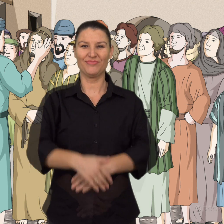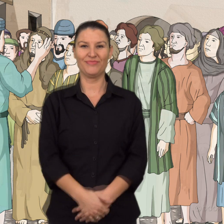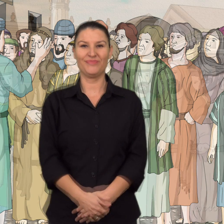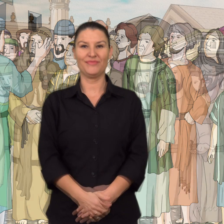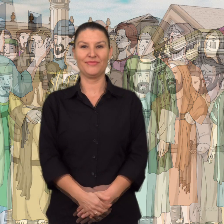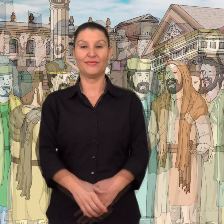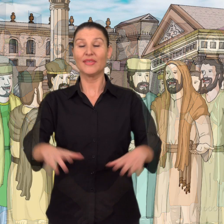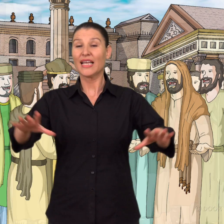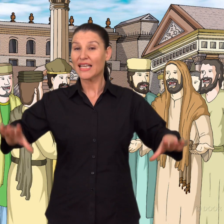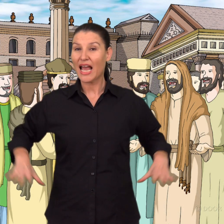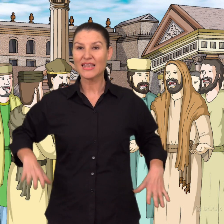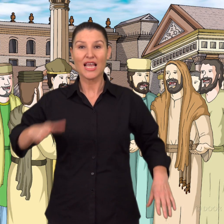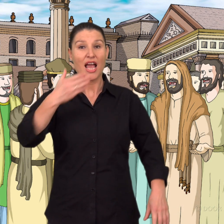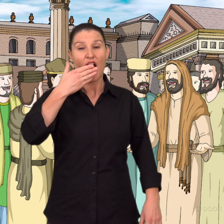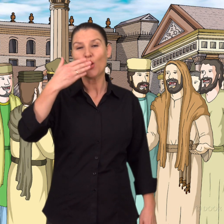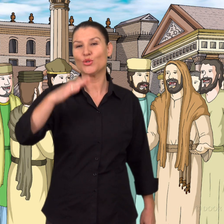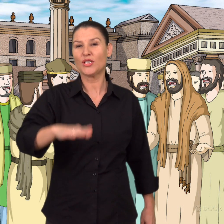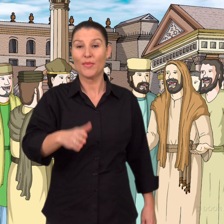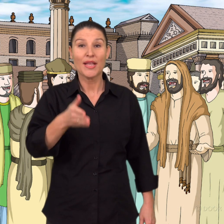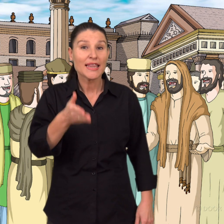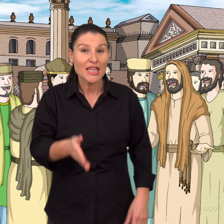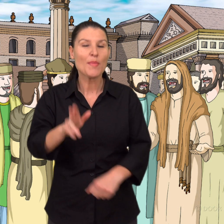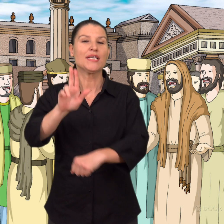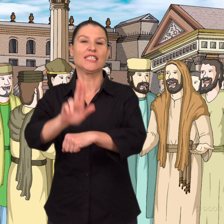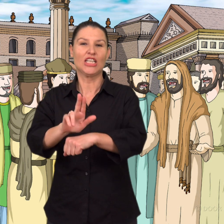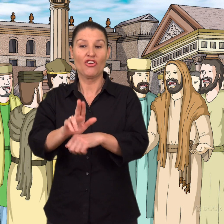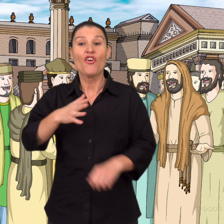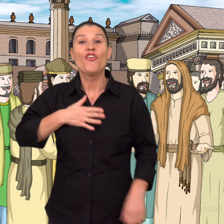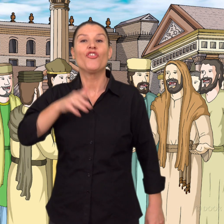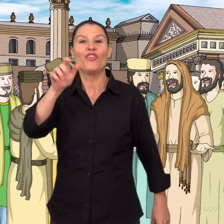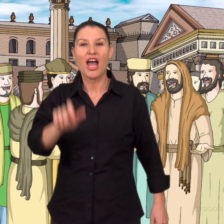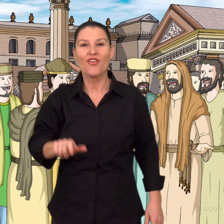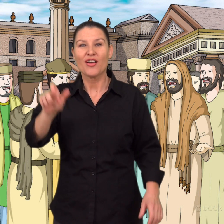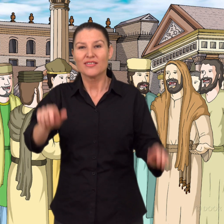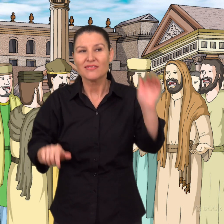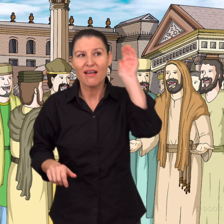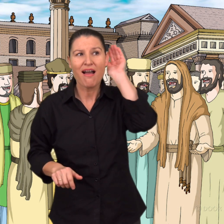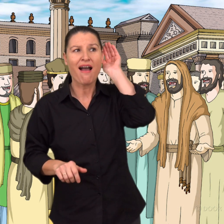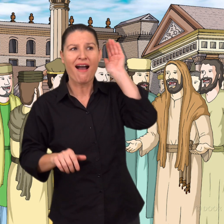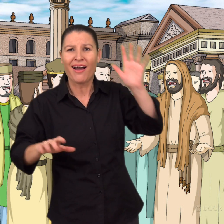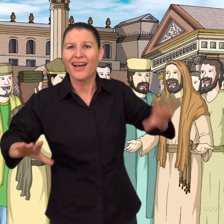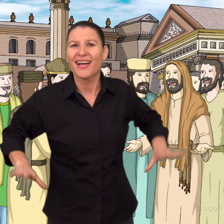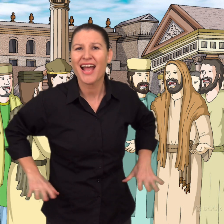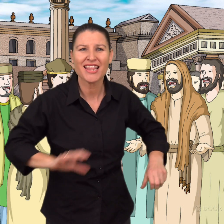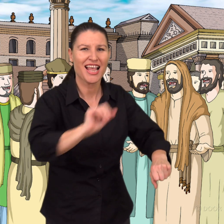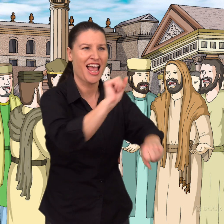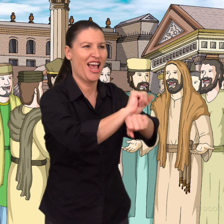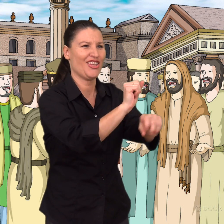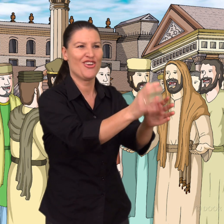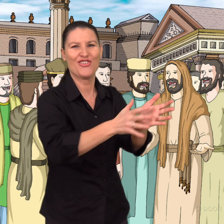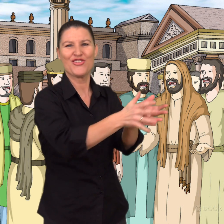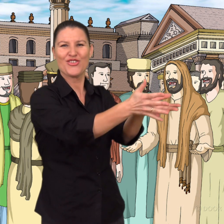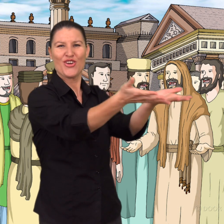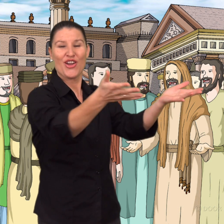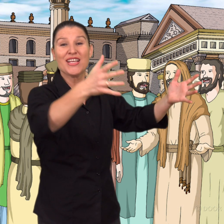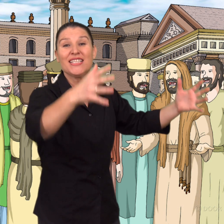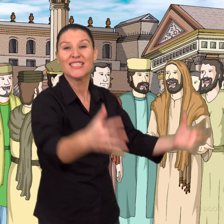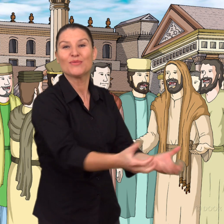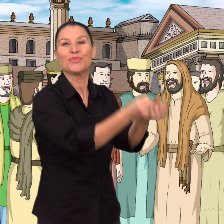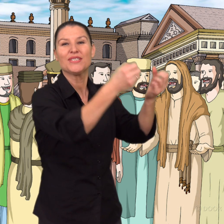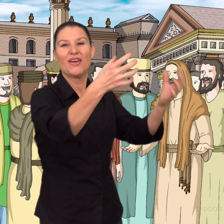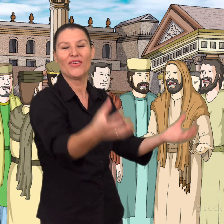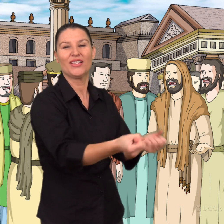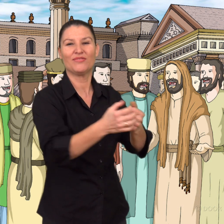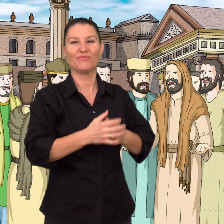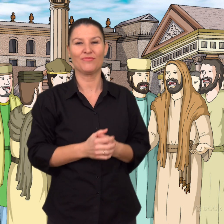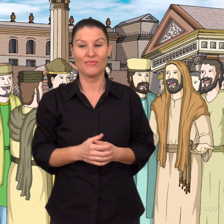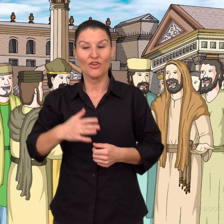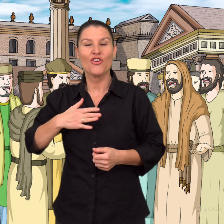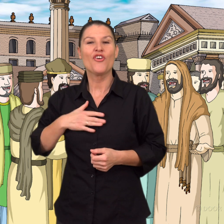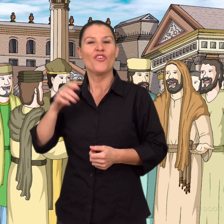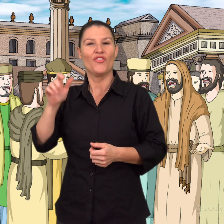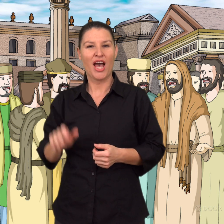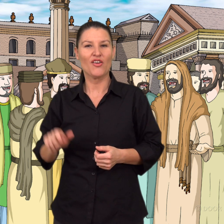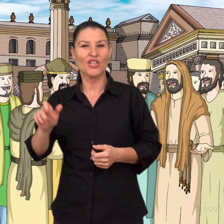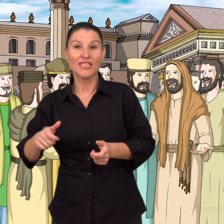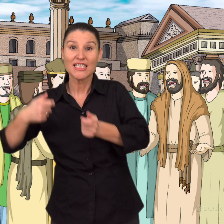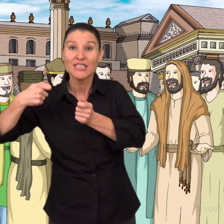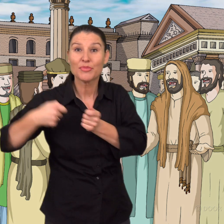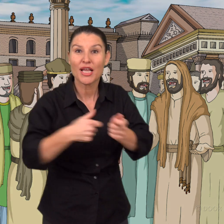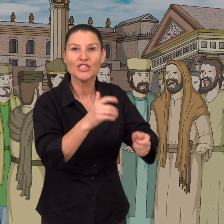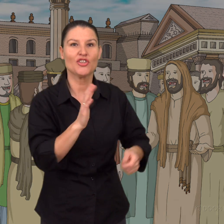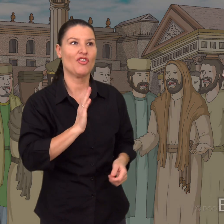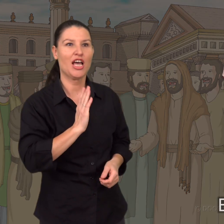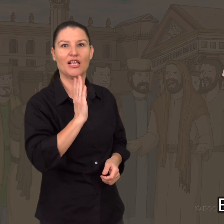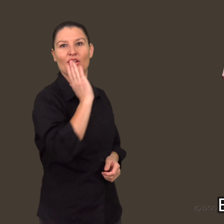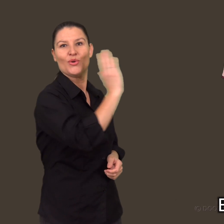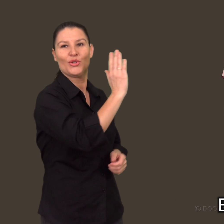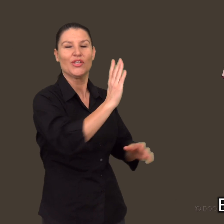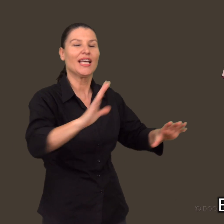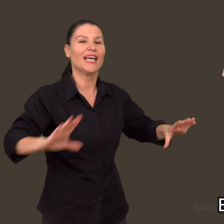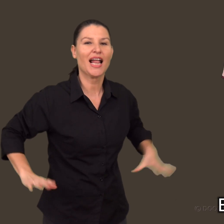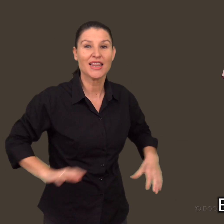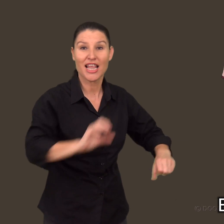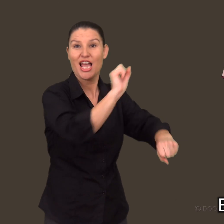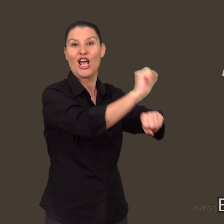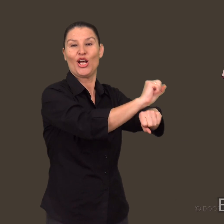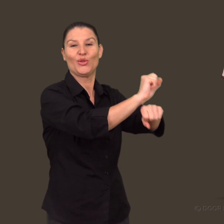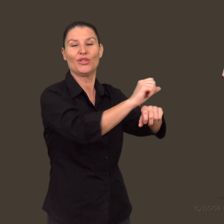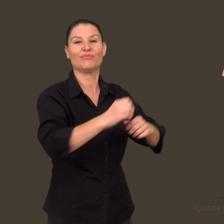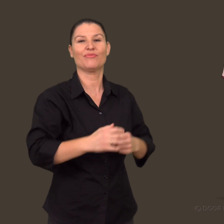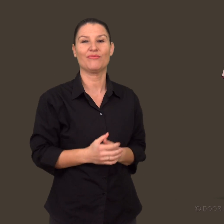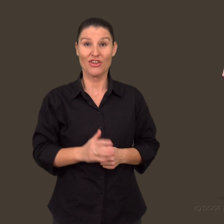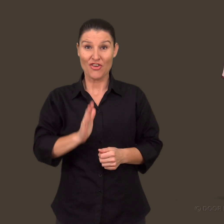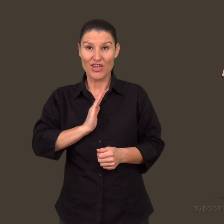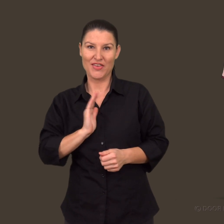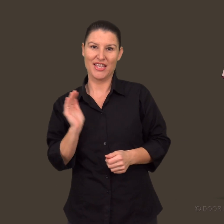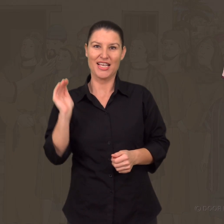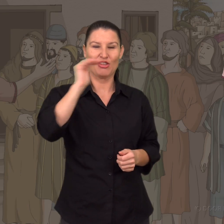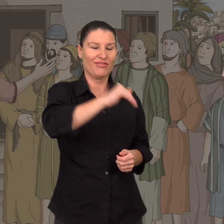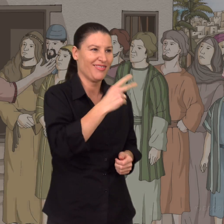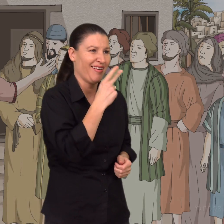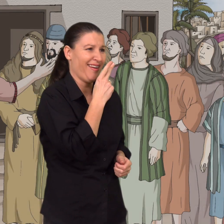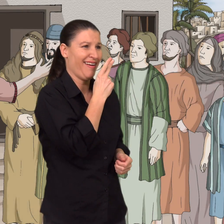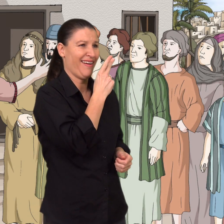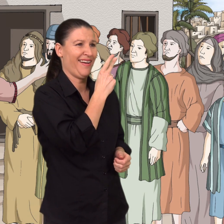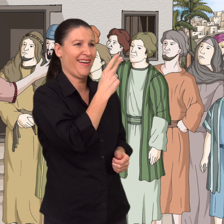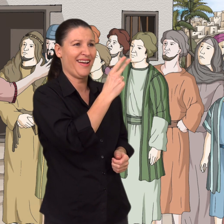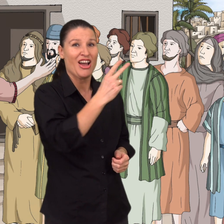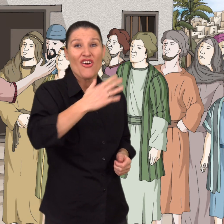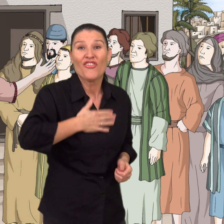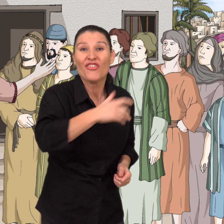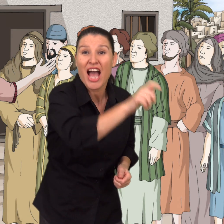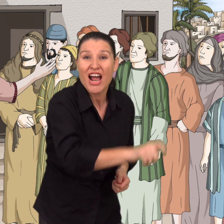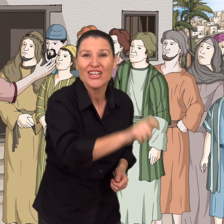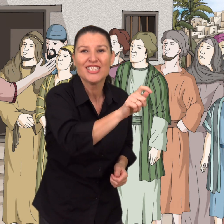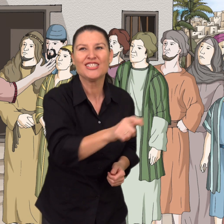When news of this reached the ears of the church in Jerusalem, they sent Barnabas to Antioch.